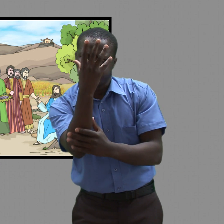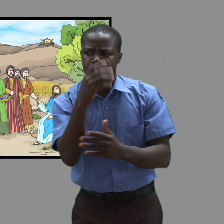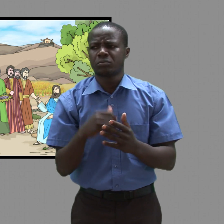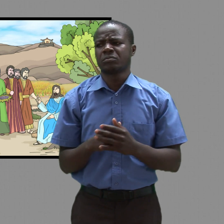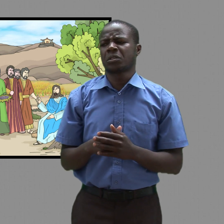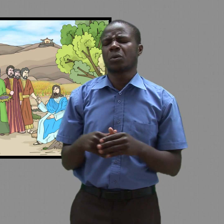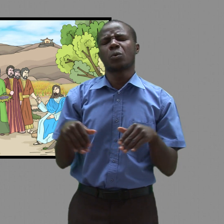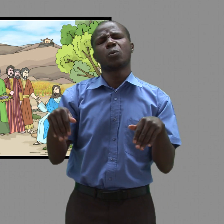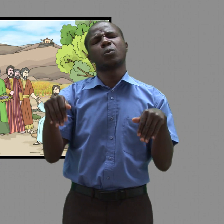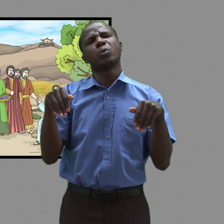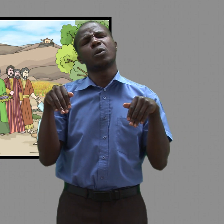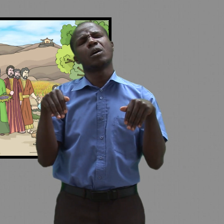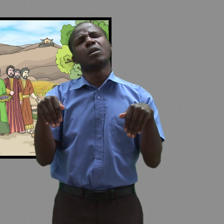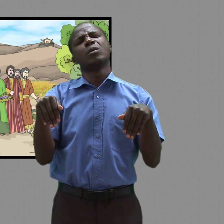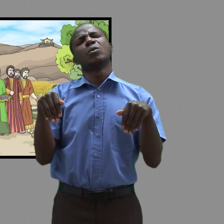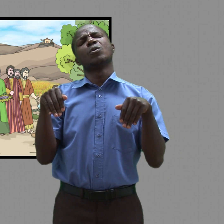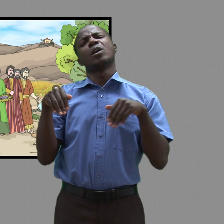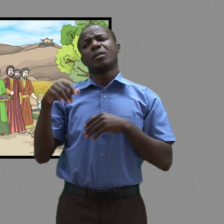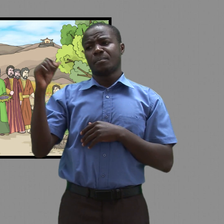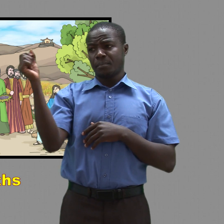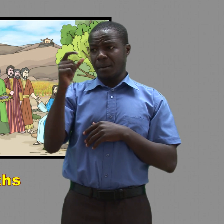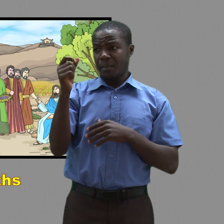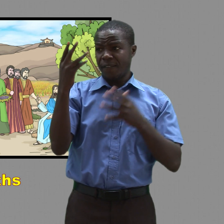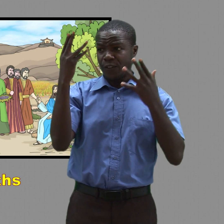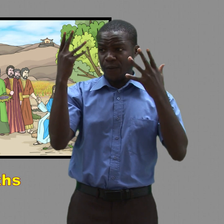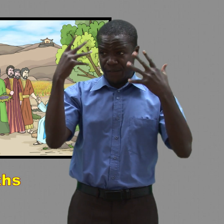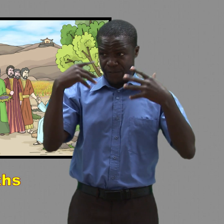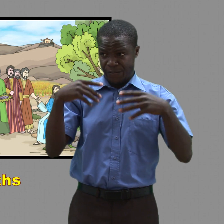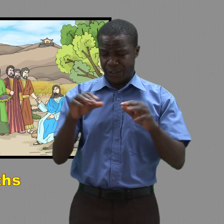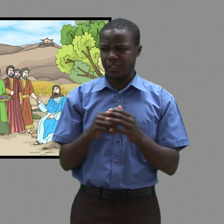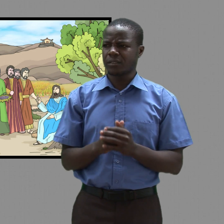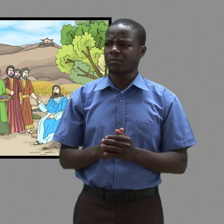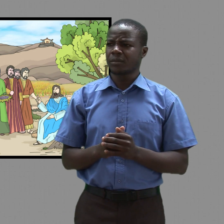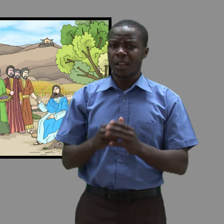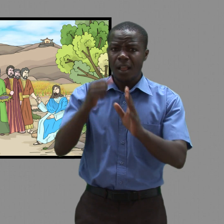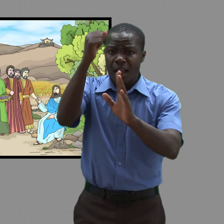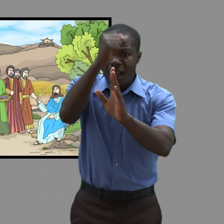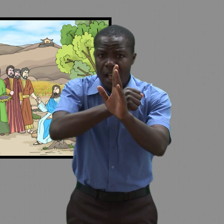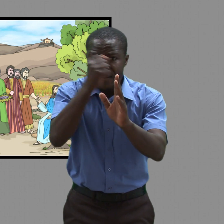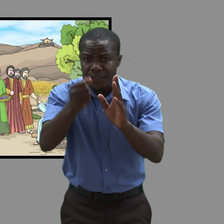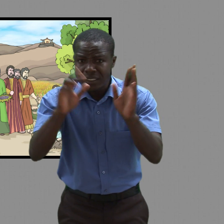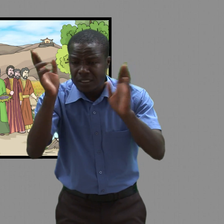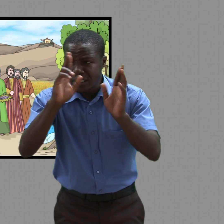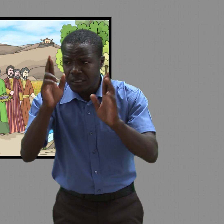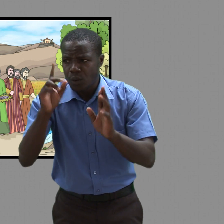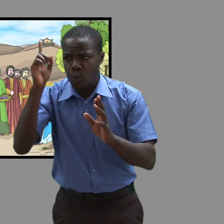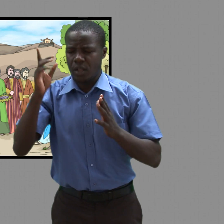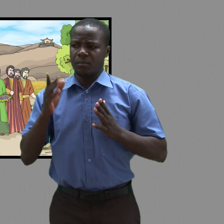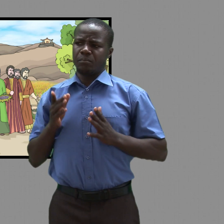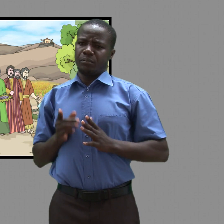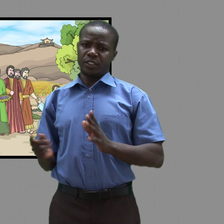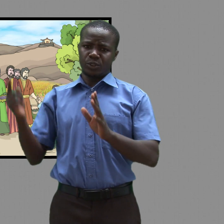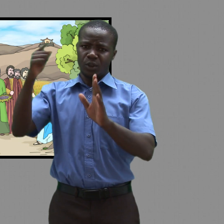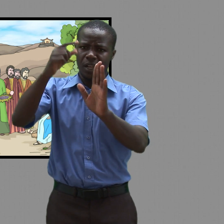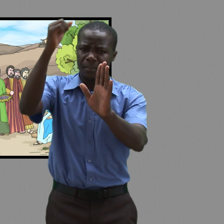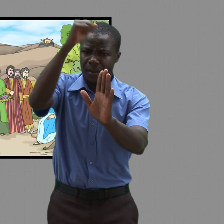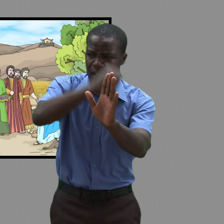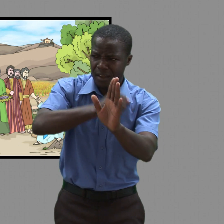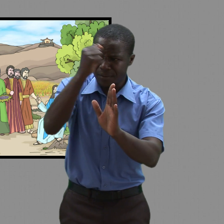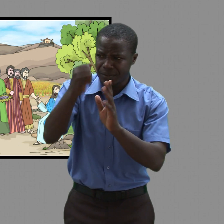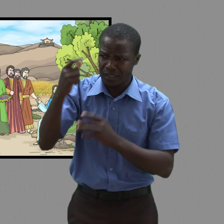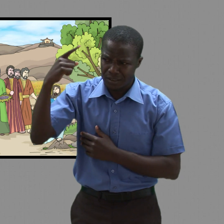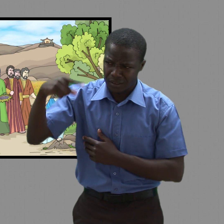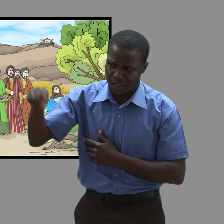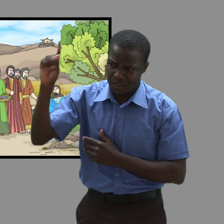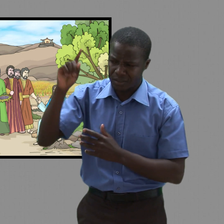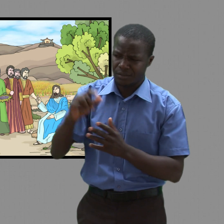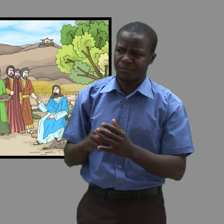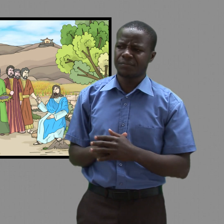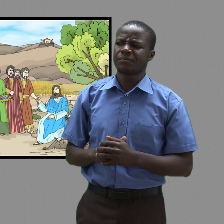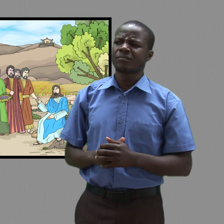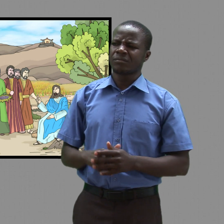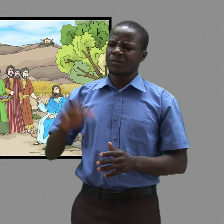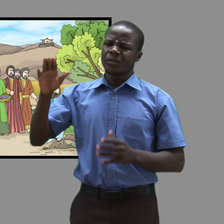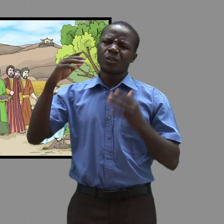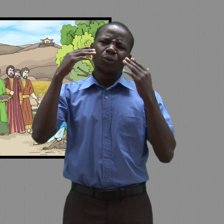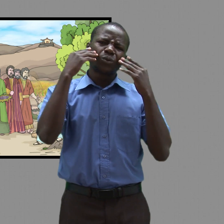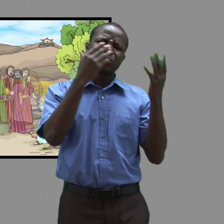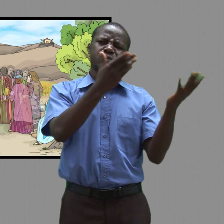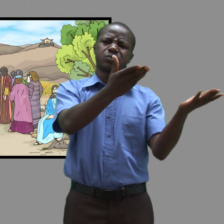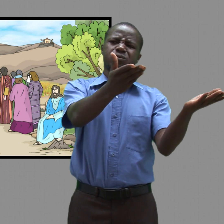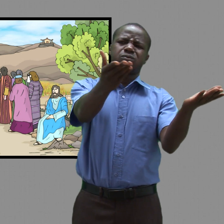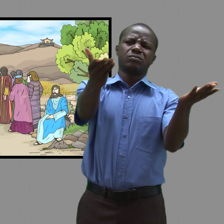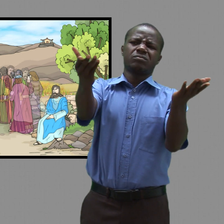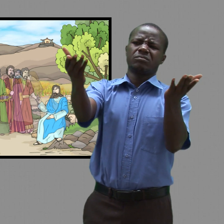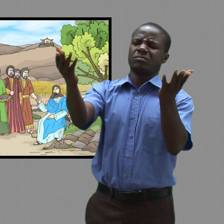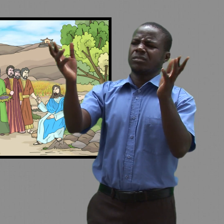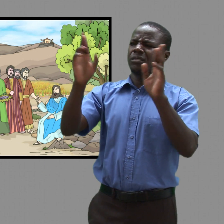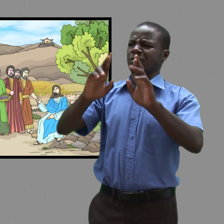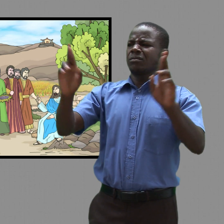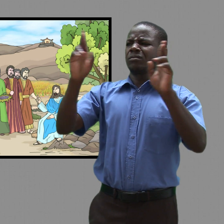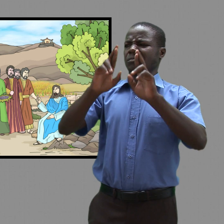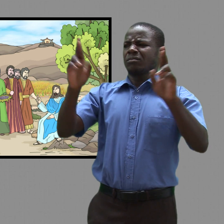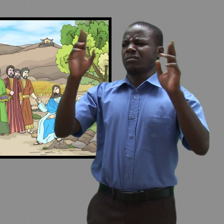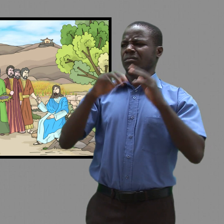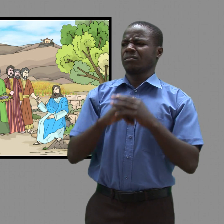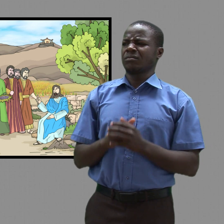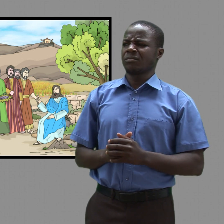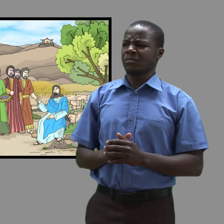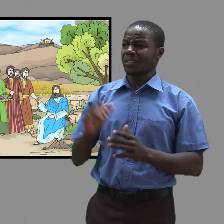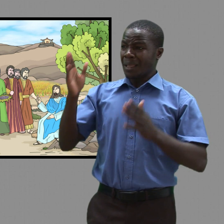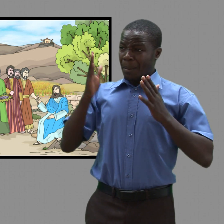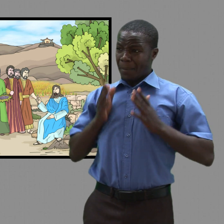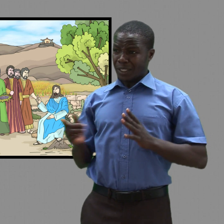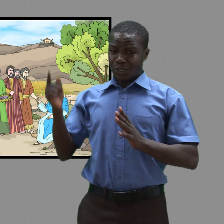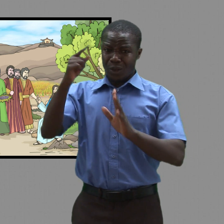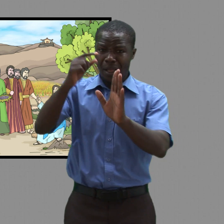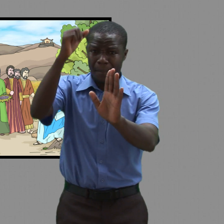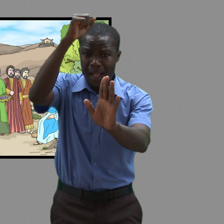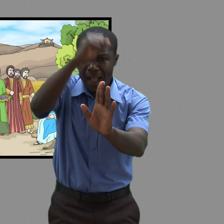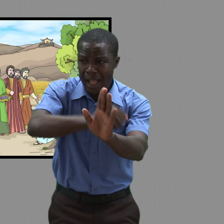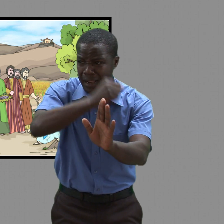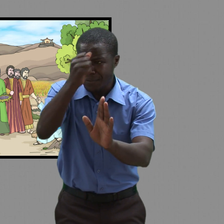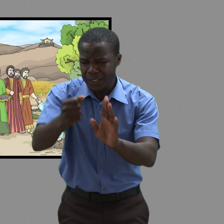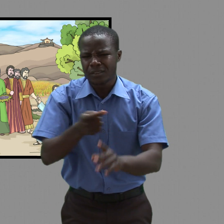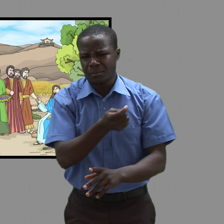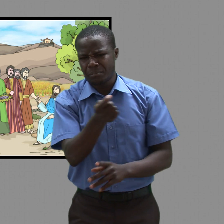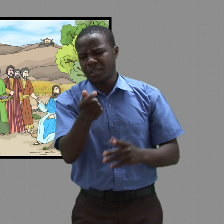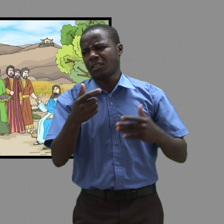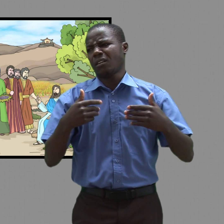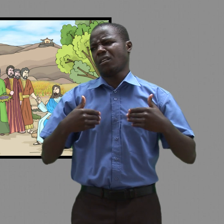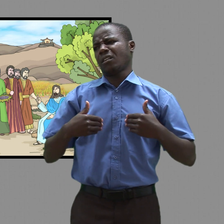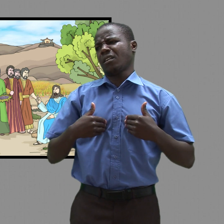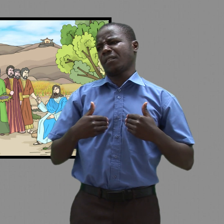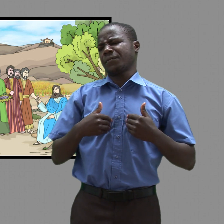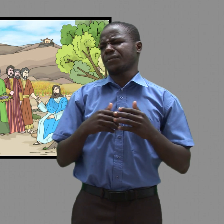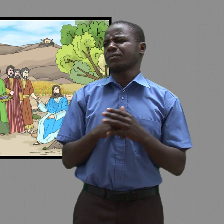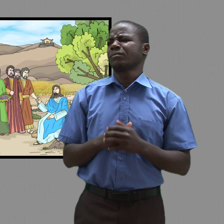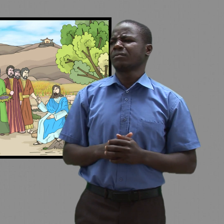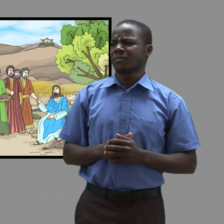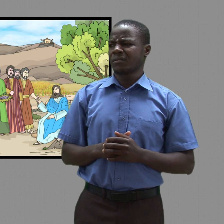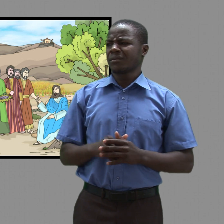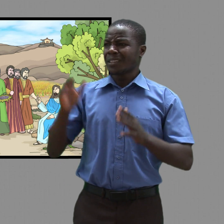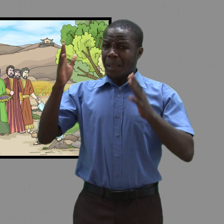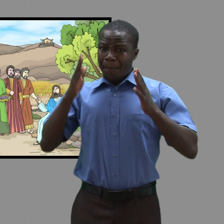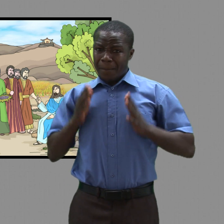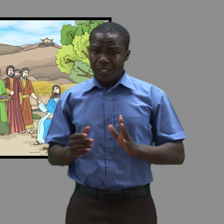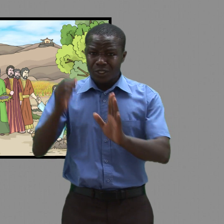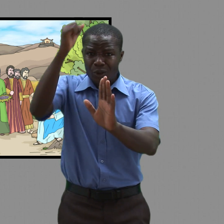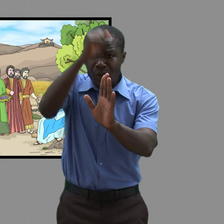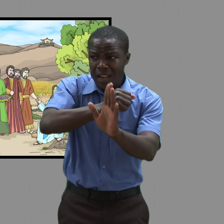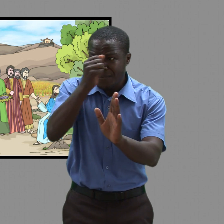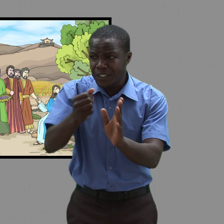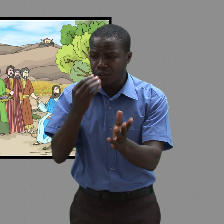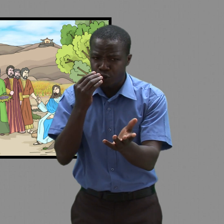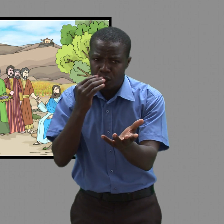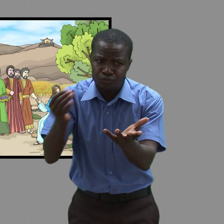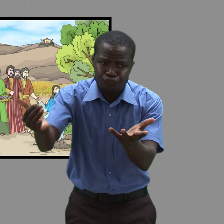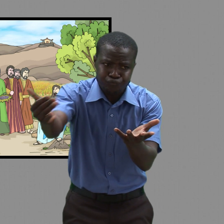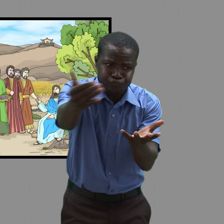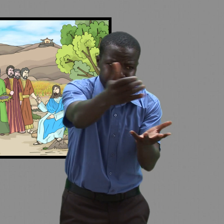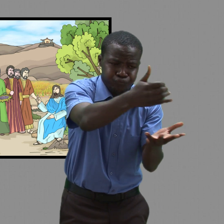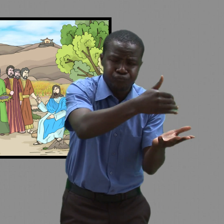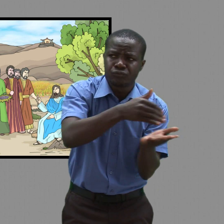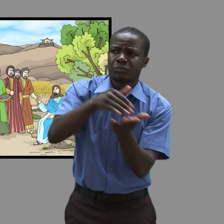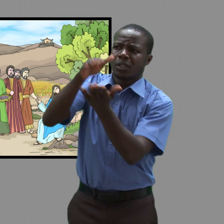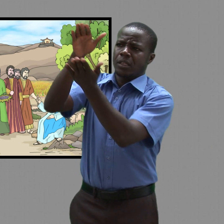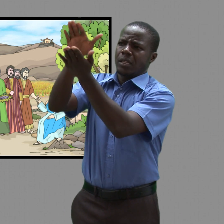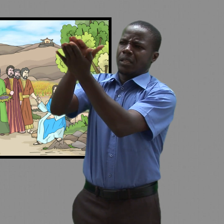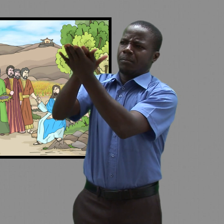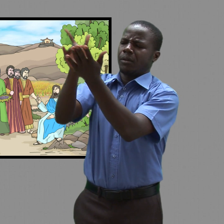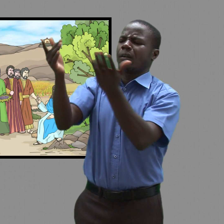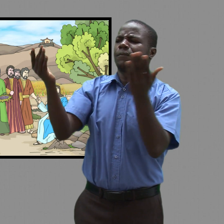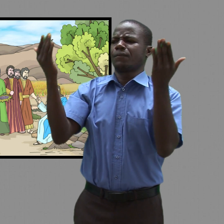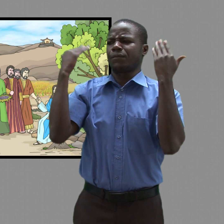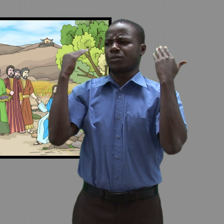Do you not say, ‘There are still four months until the harvest’? I tell you, lift up your eyes and look at the fields, for they are ripe for harvest.